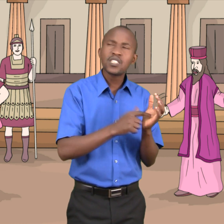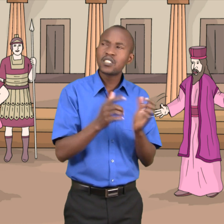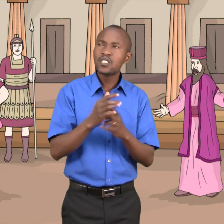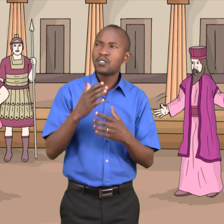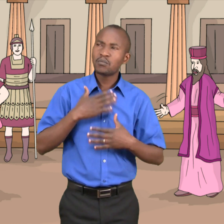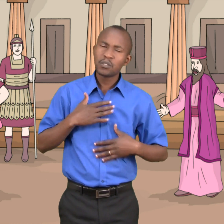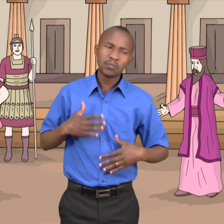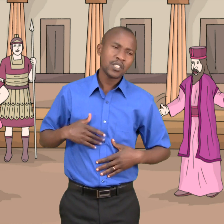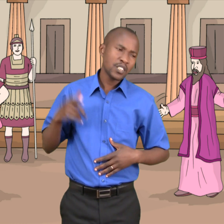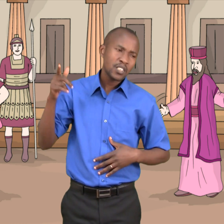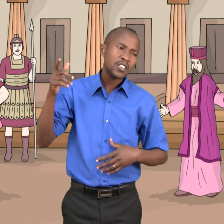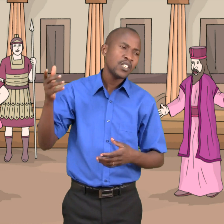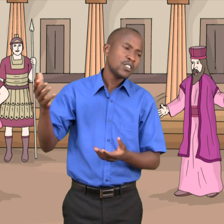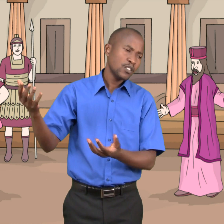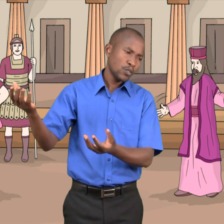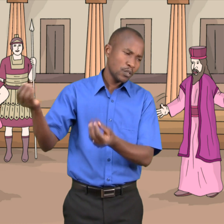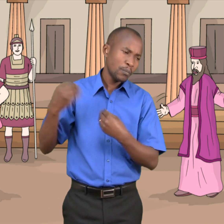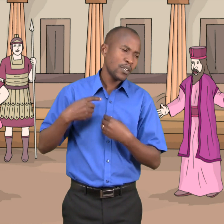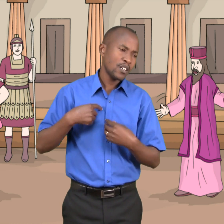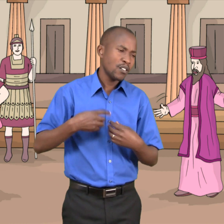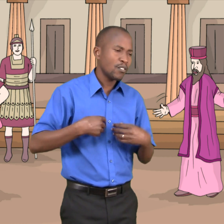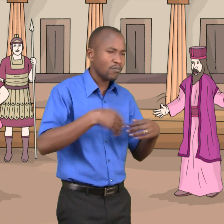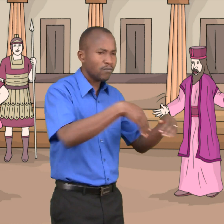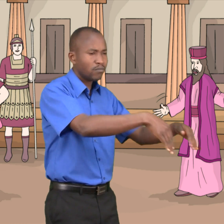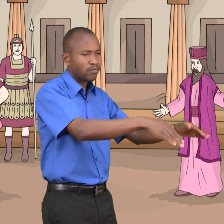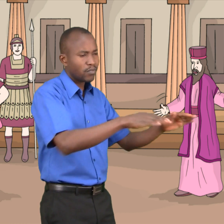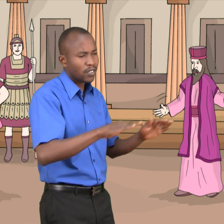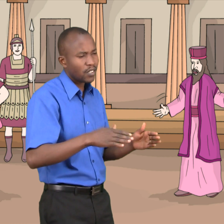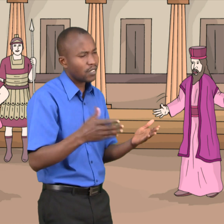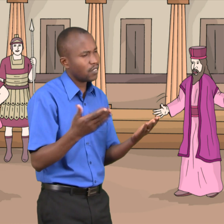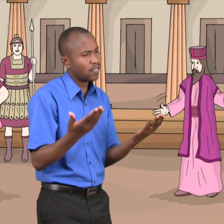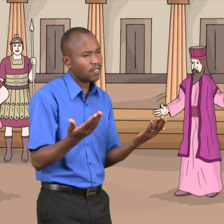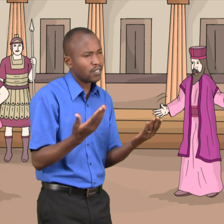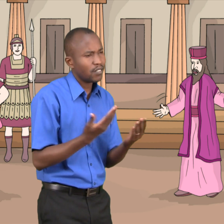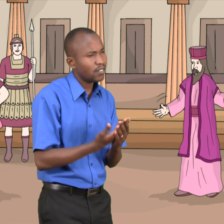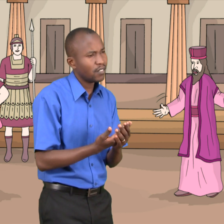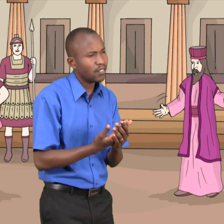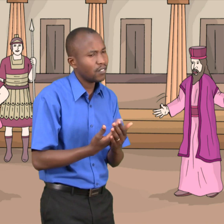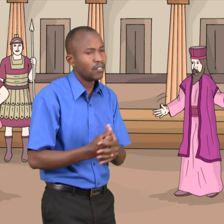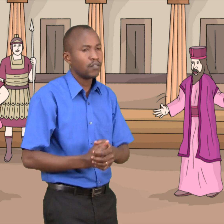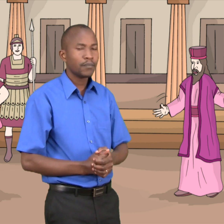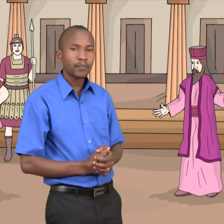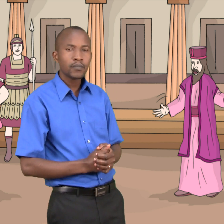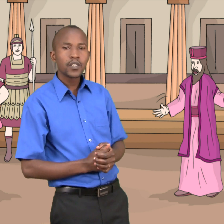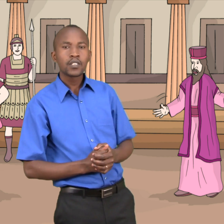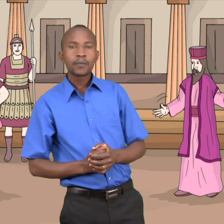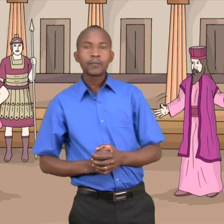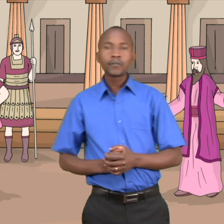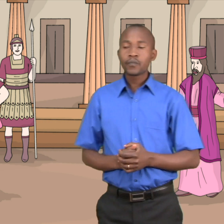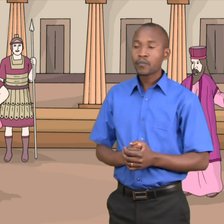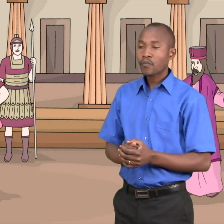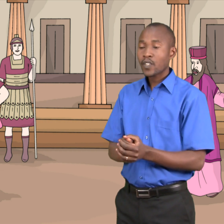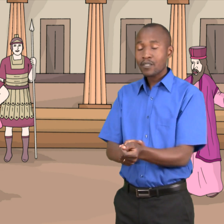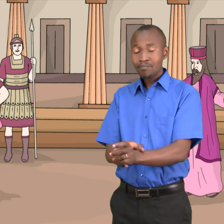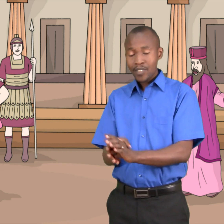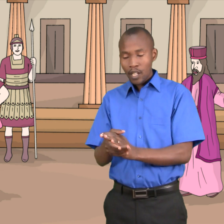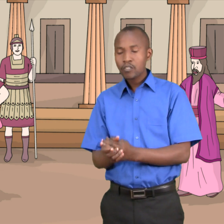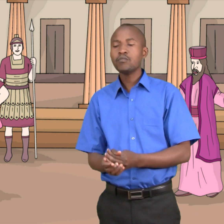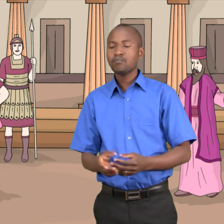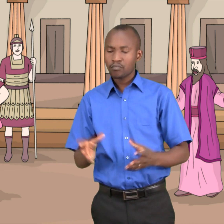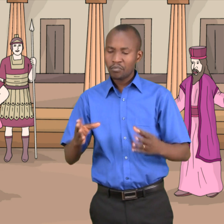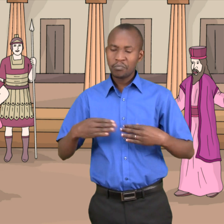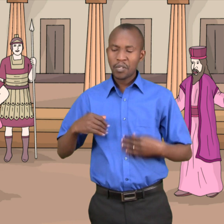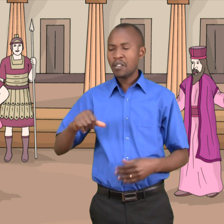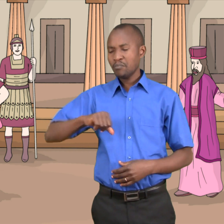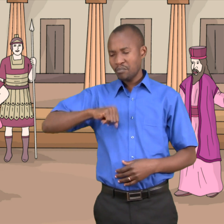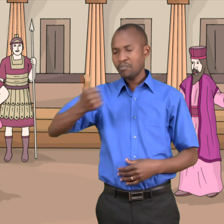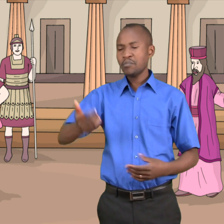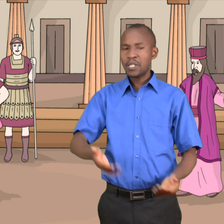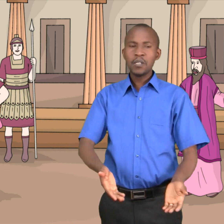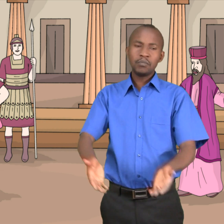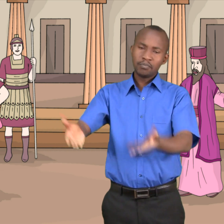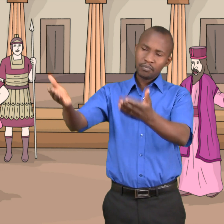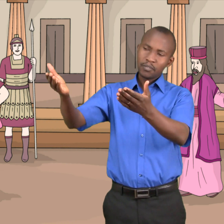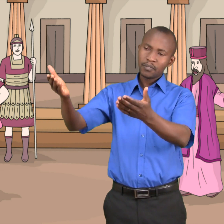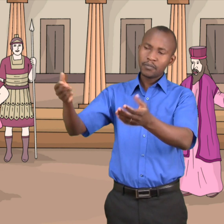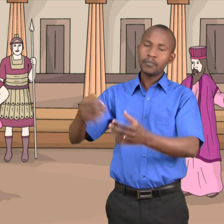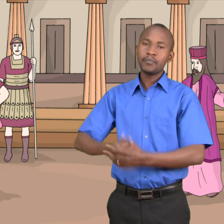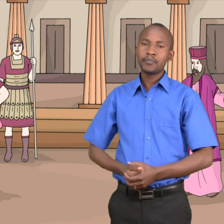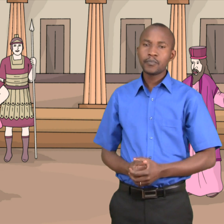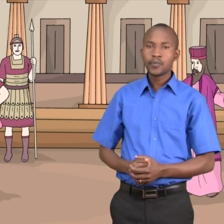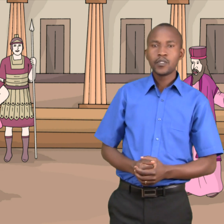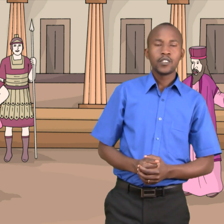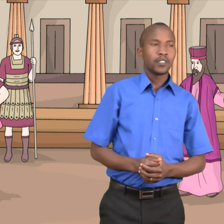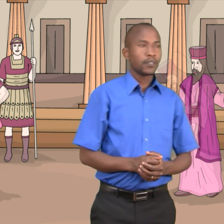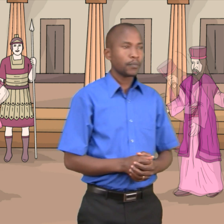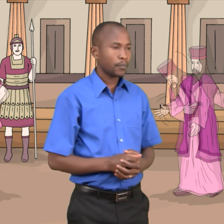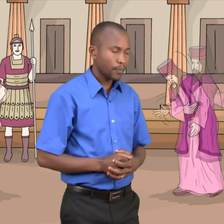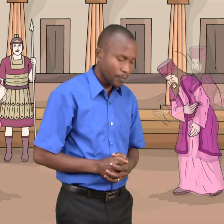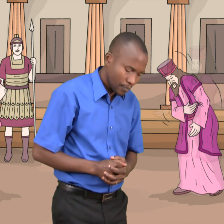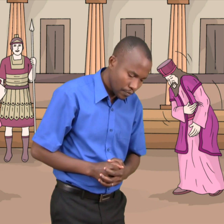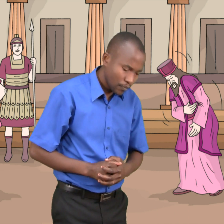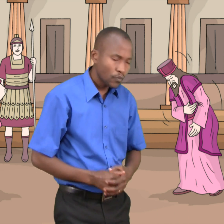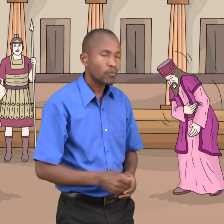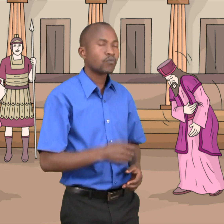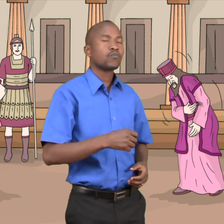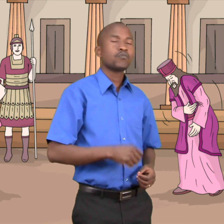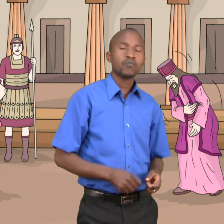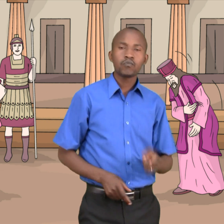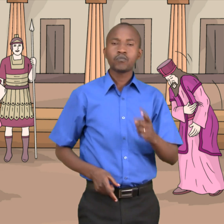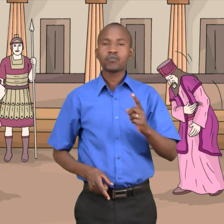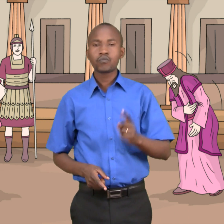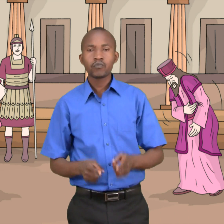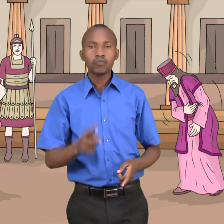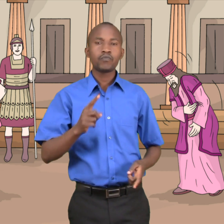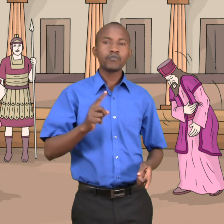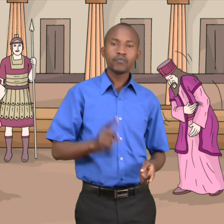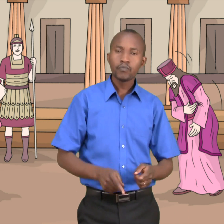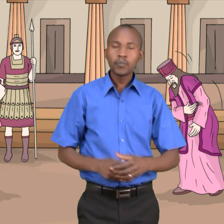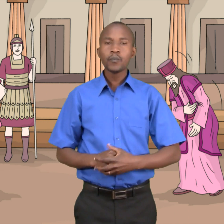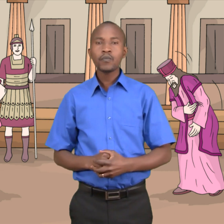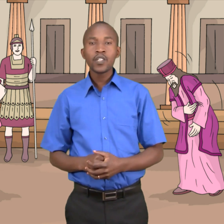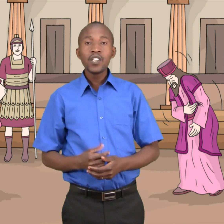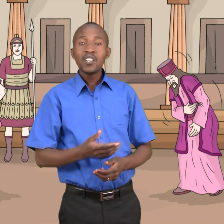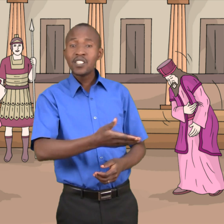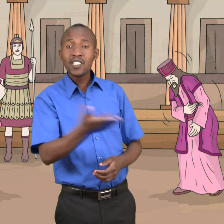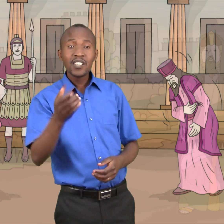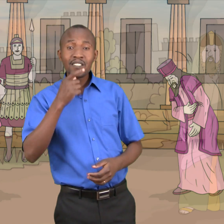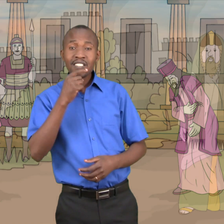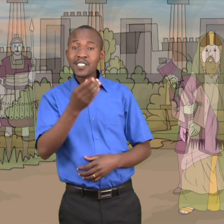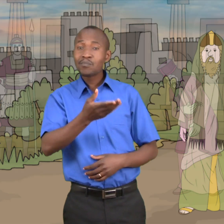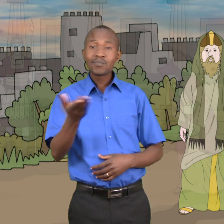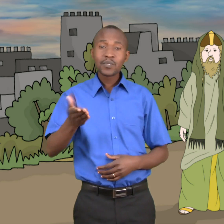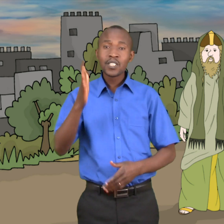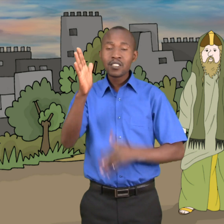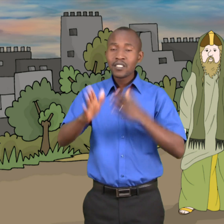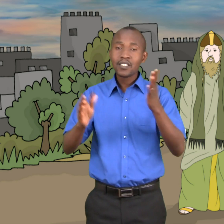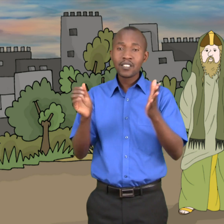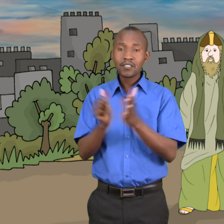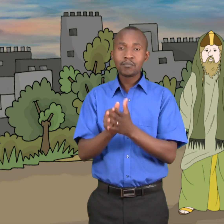Pilate gave him permission, so he came and removed His body.